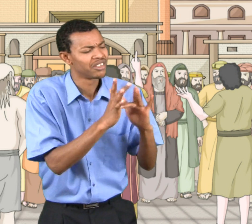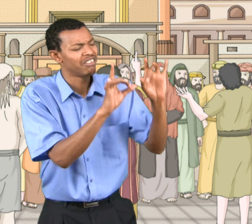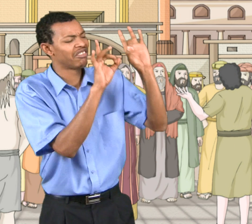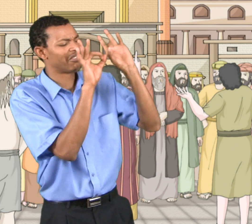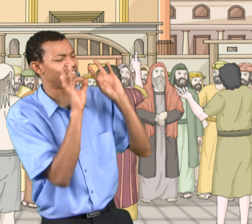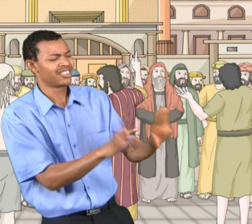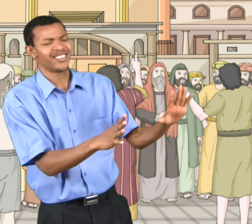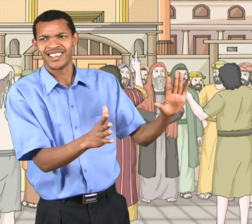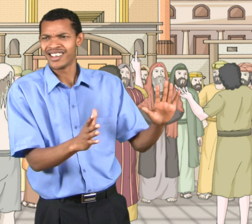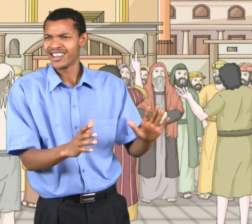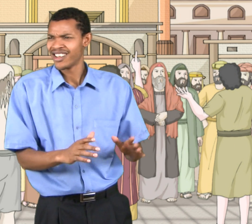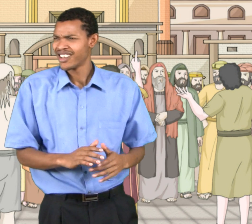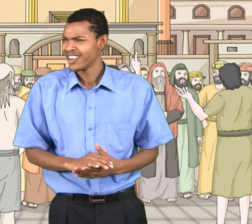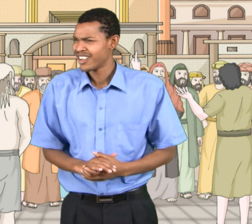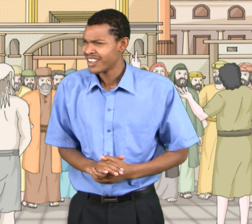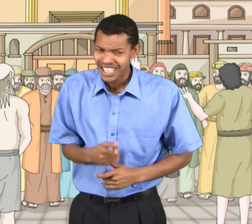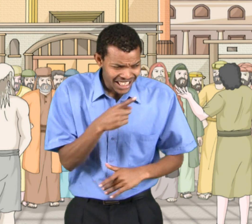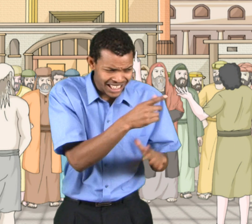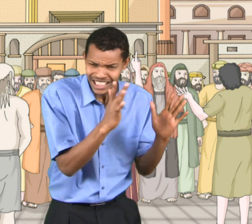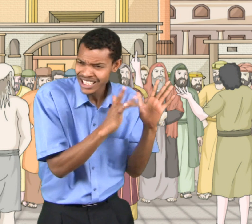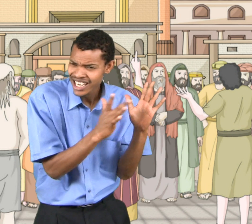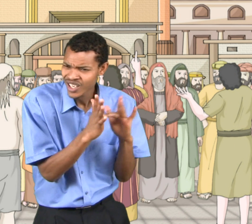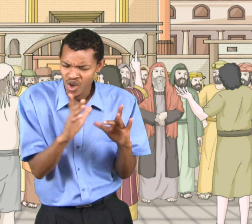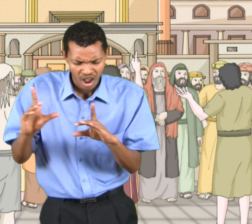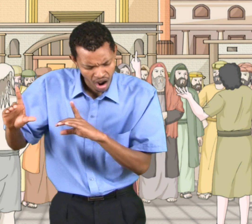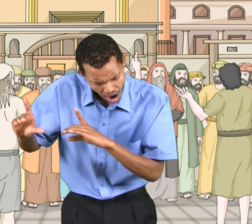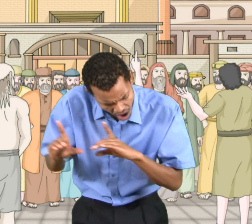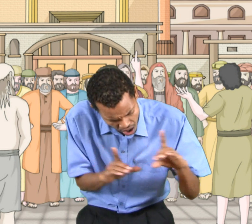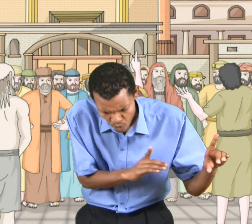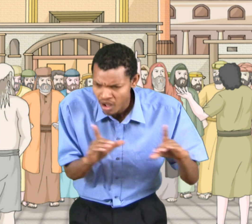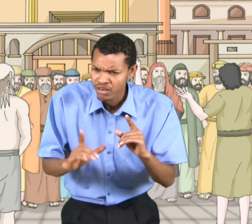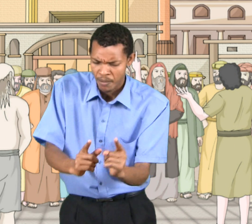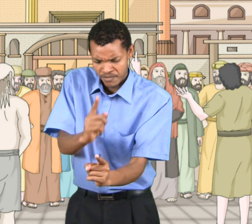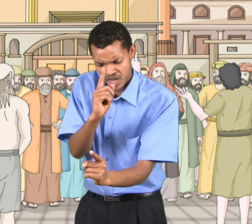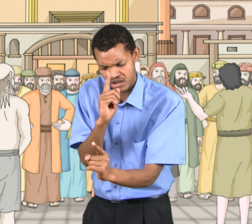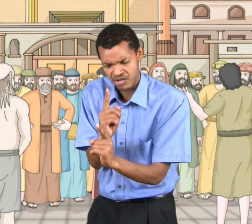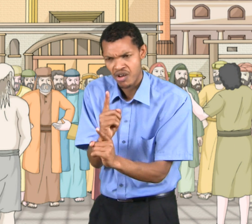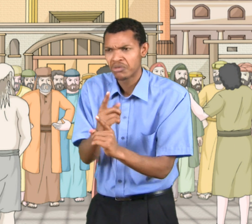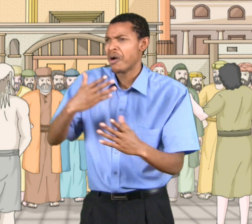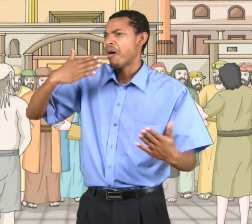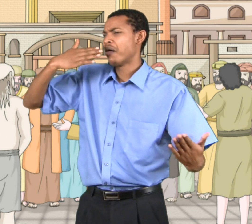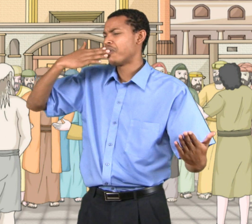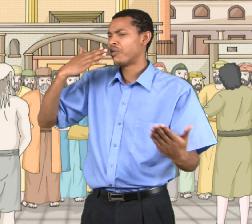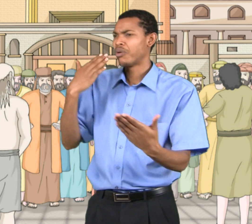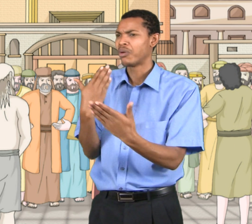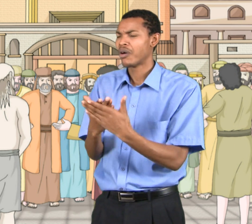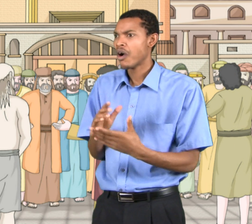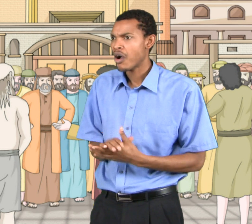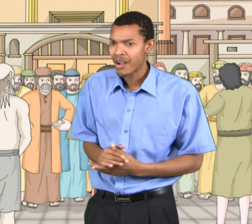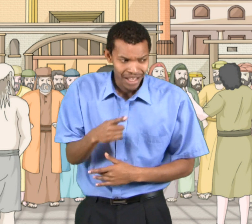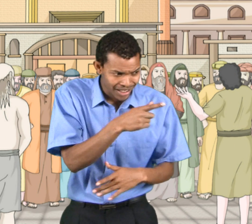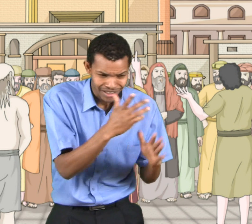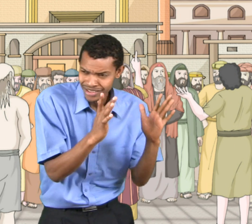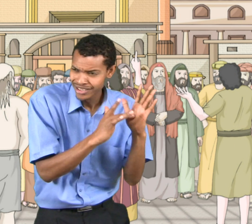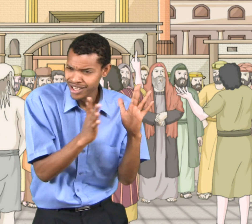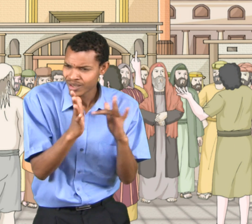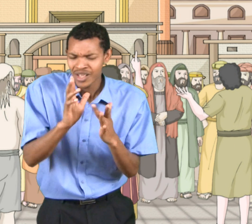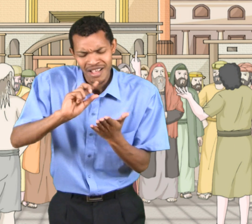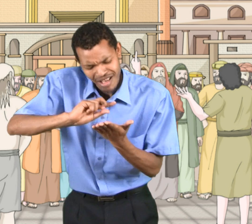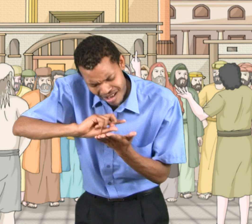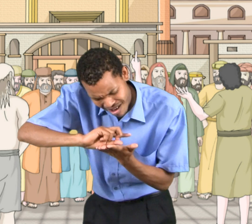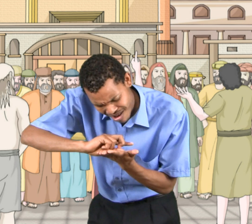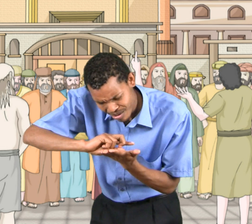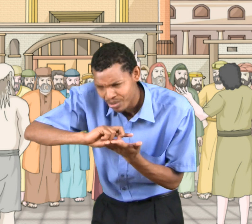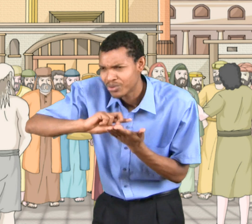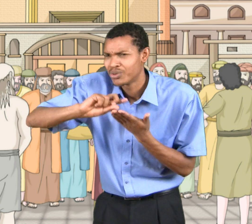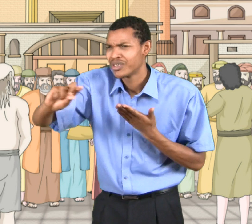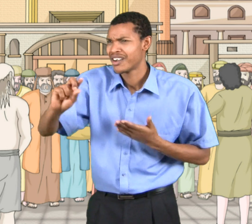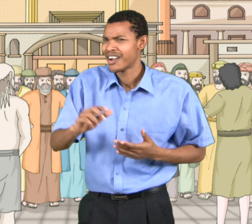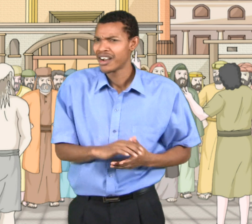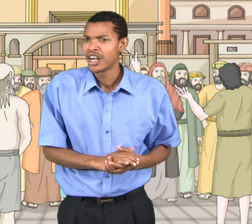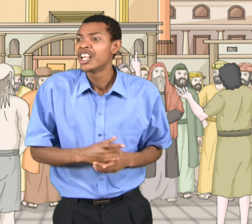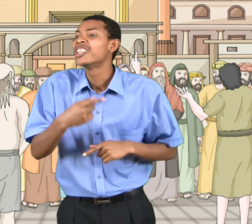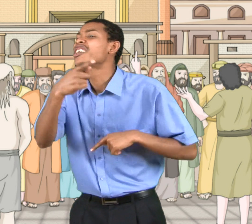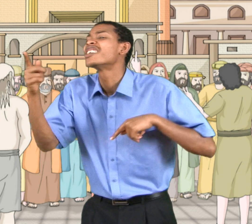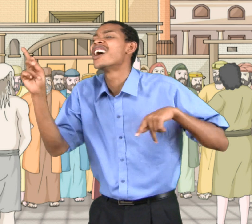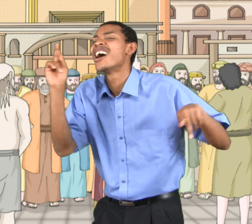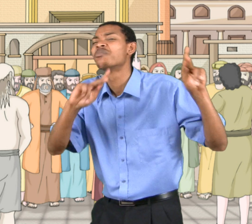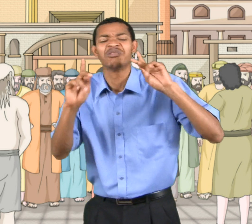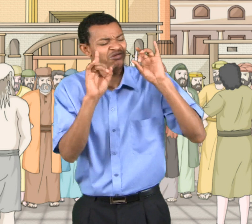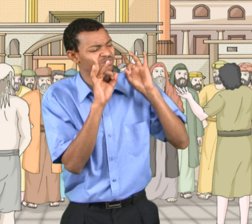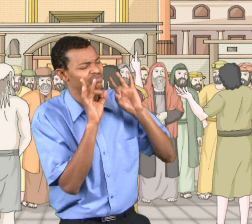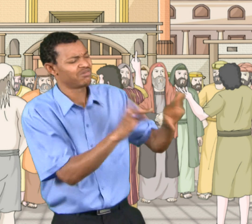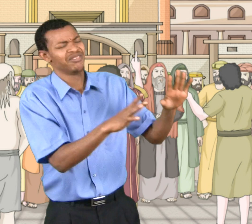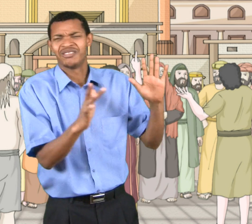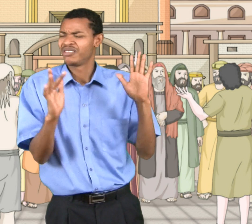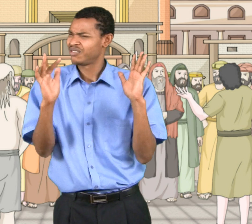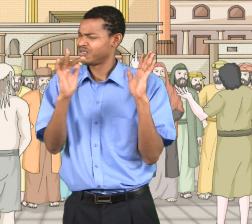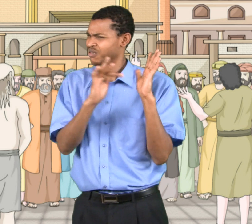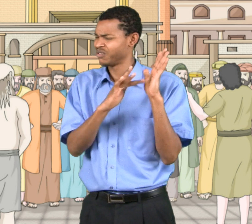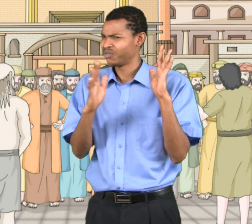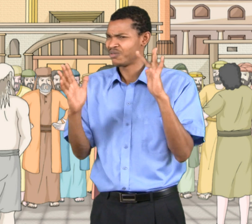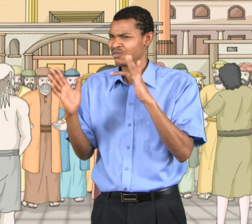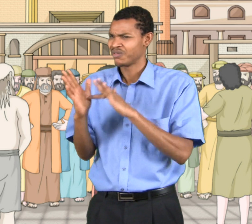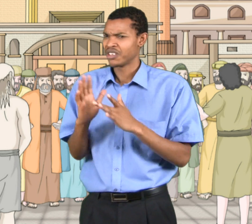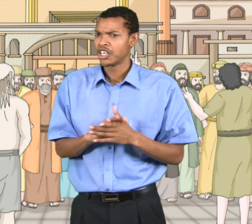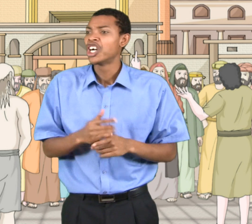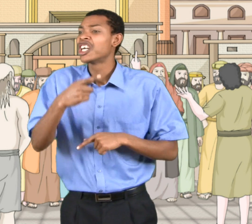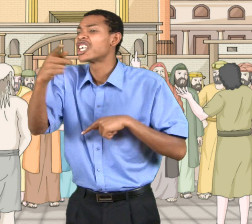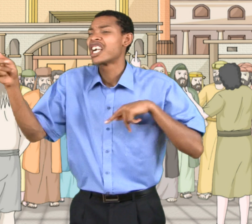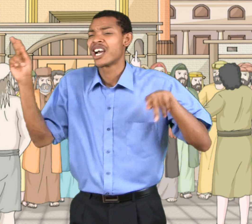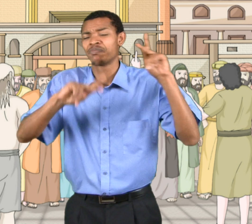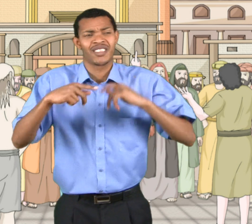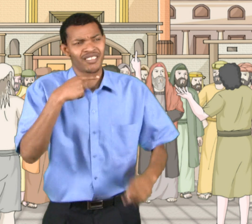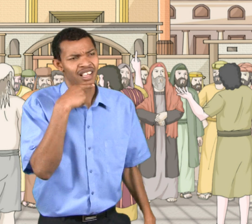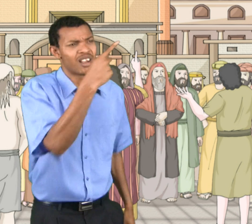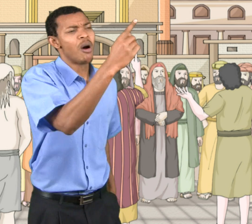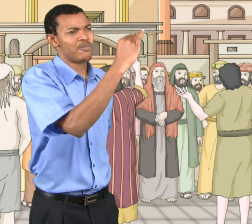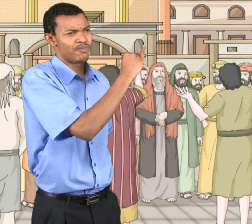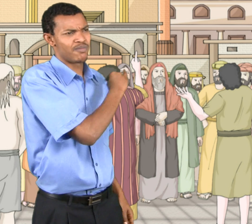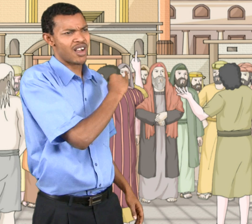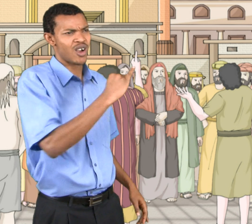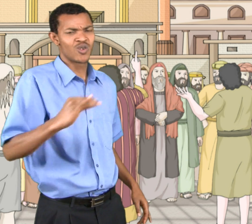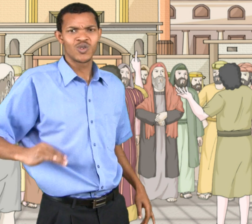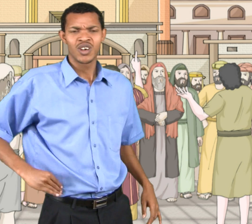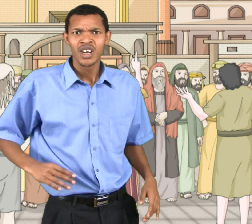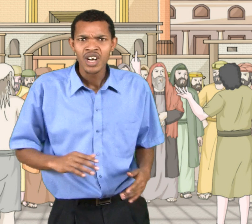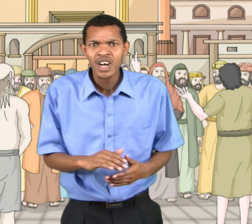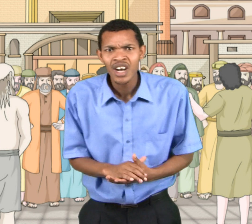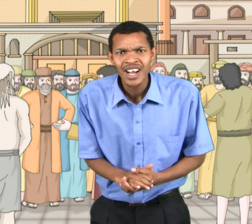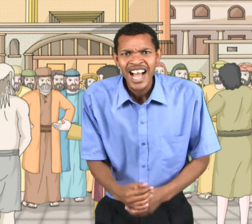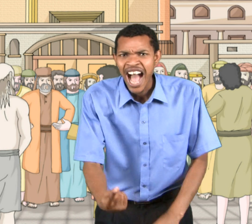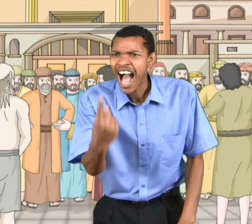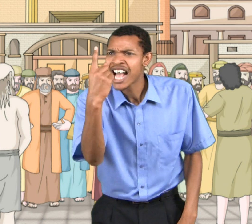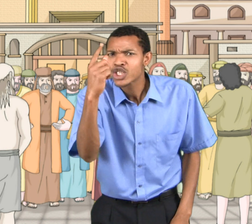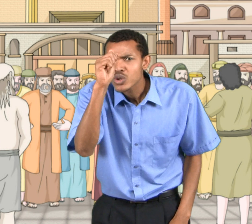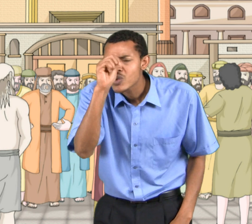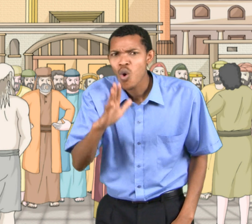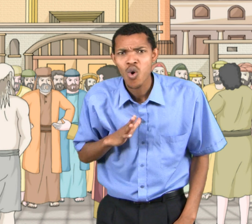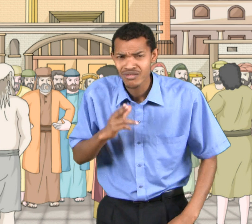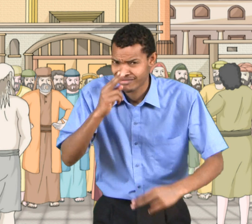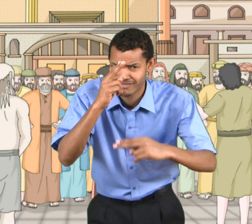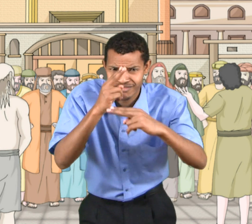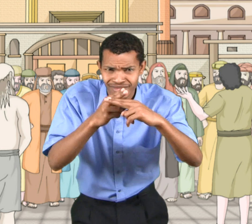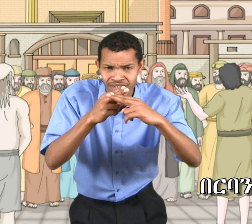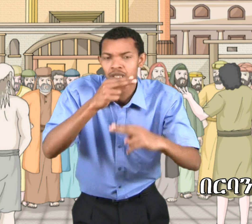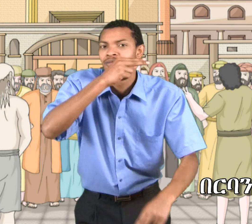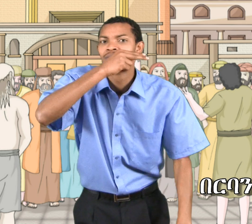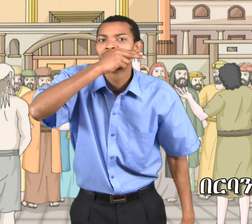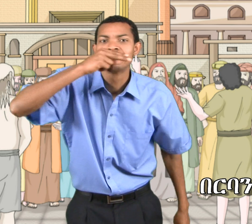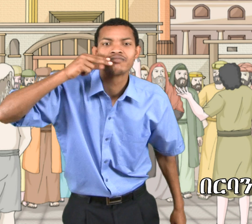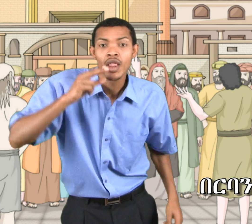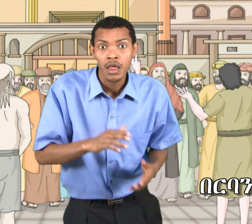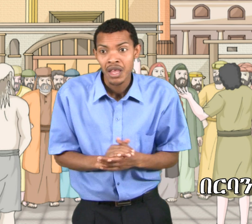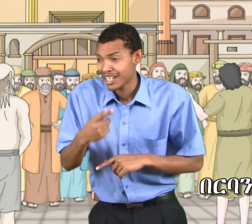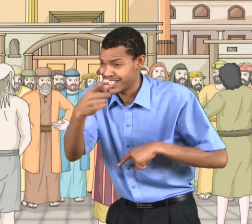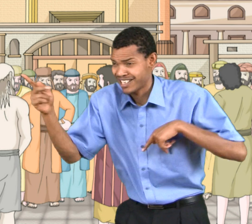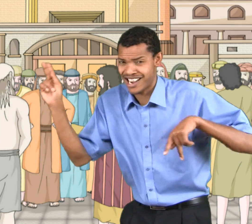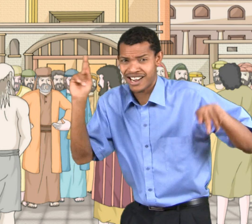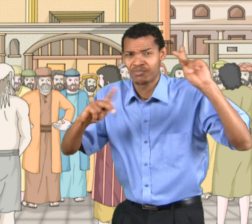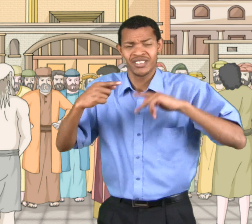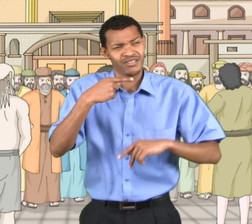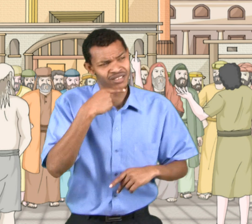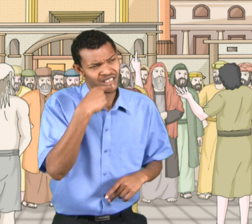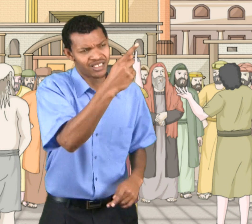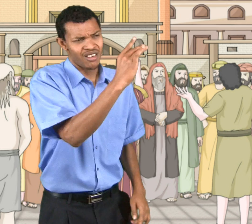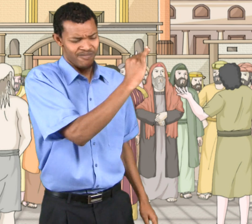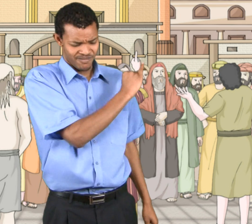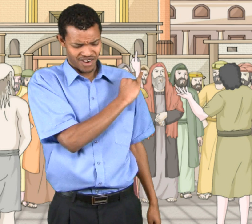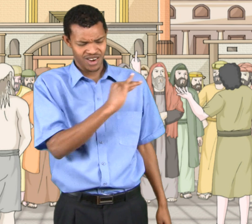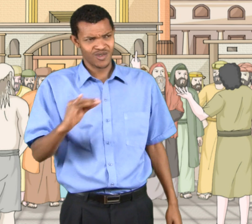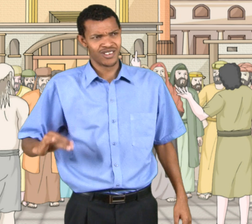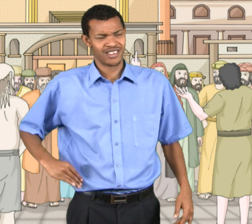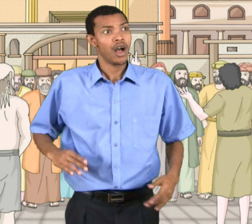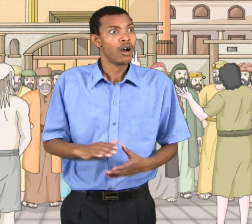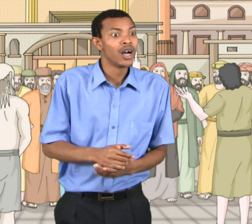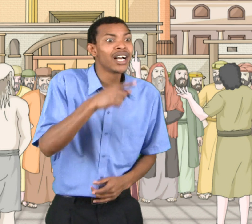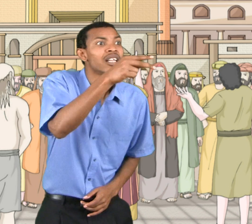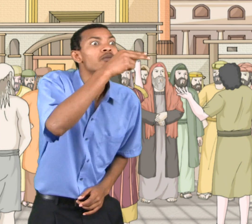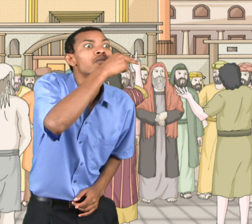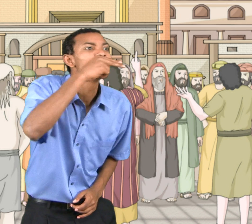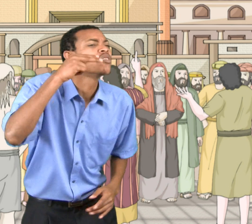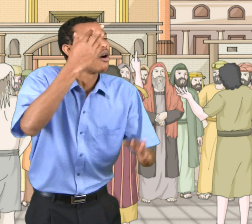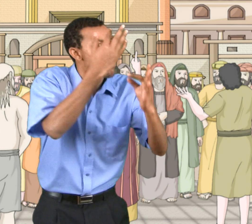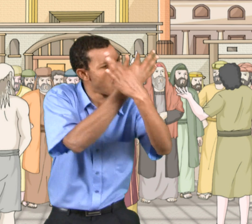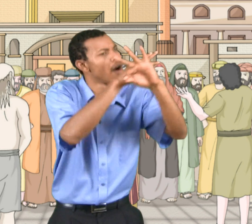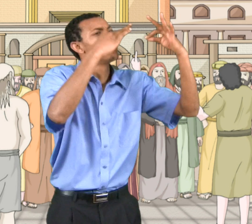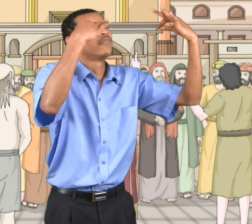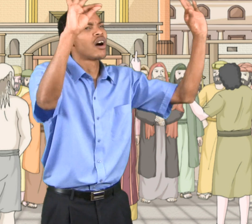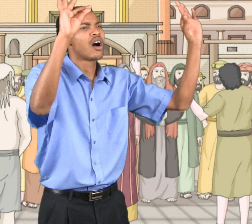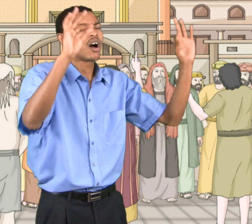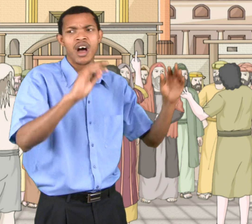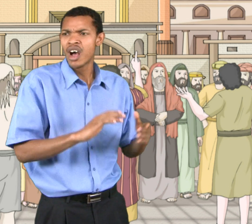You rejected the Holy and Righteous One and asked that a murderer be released to you.